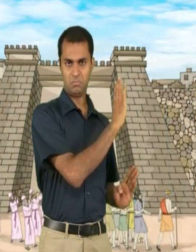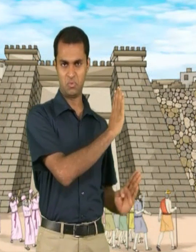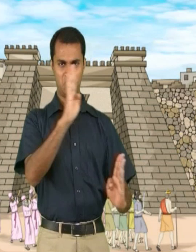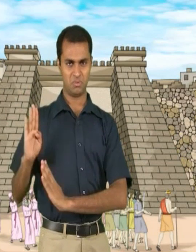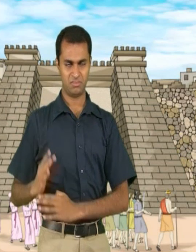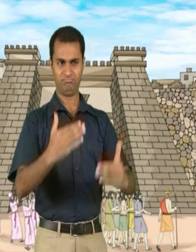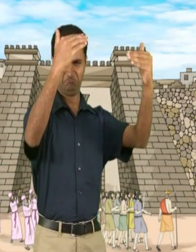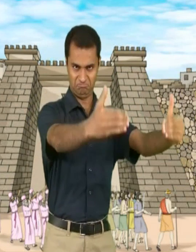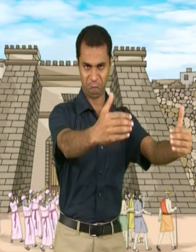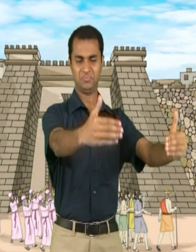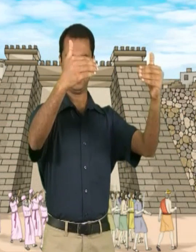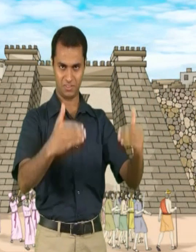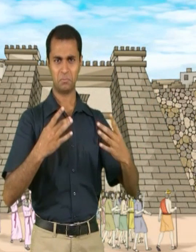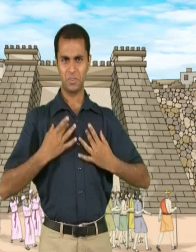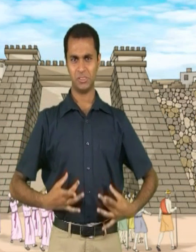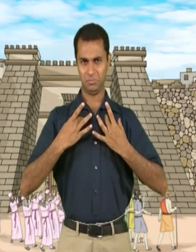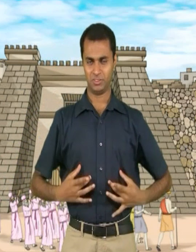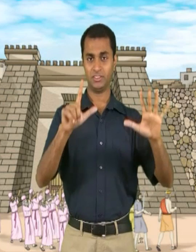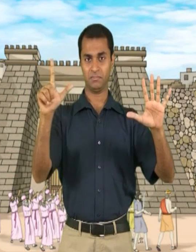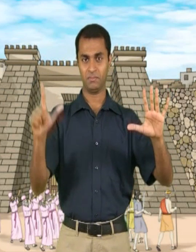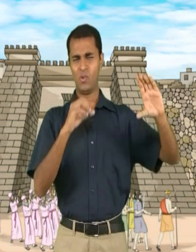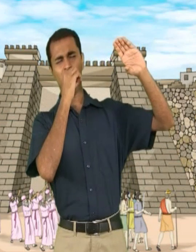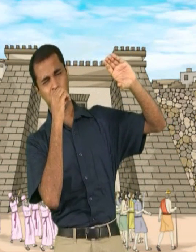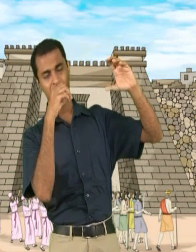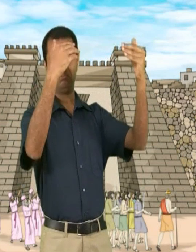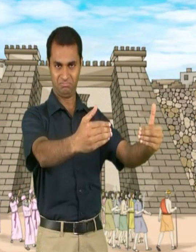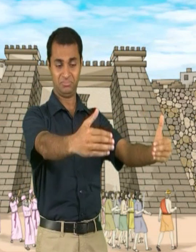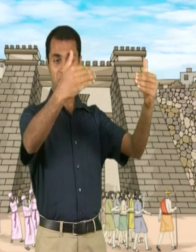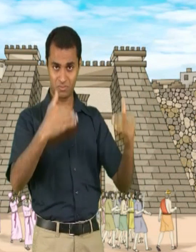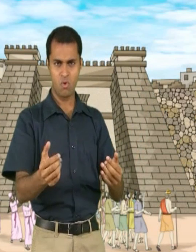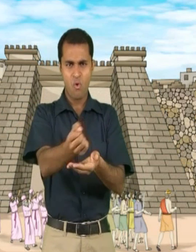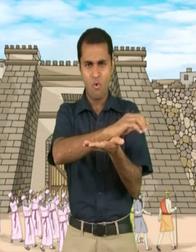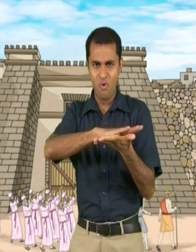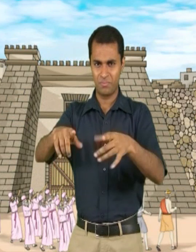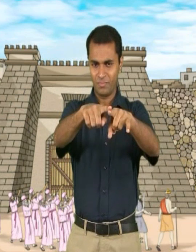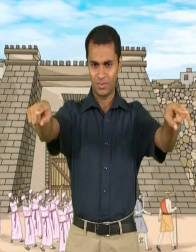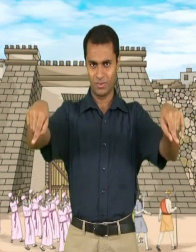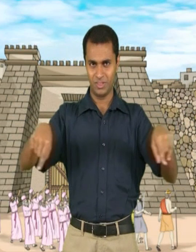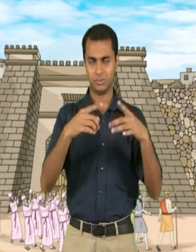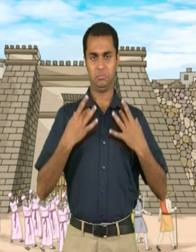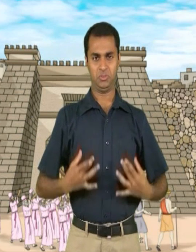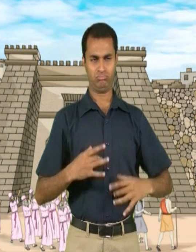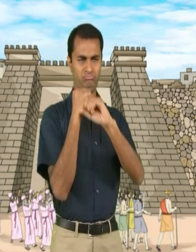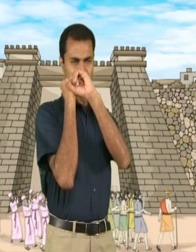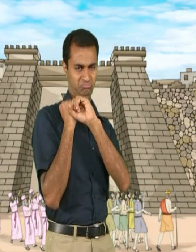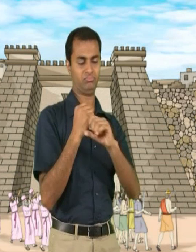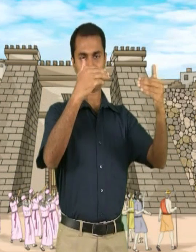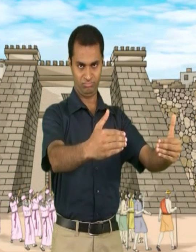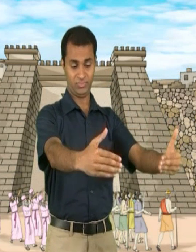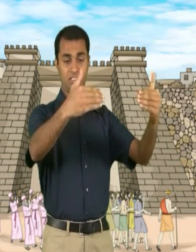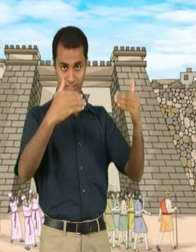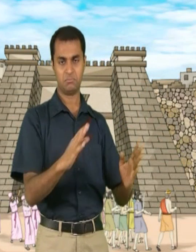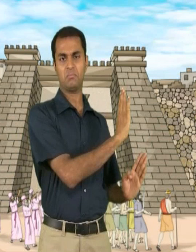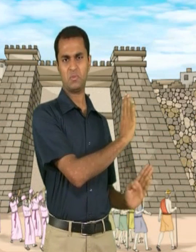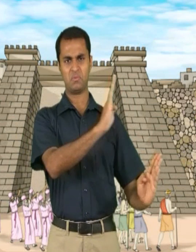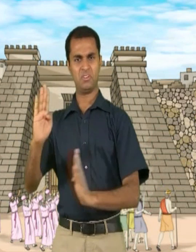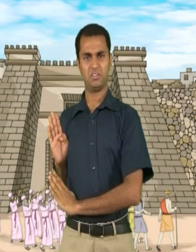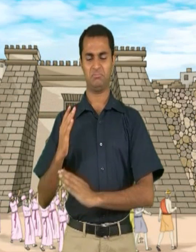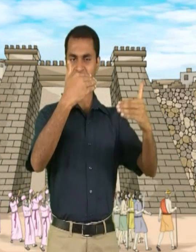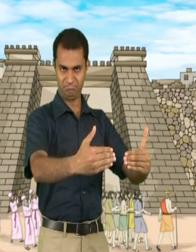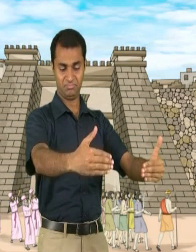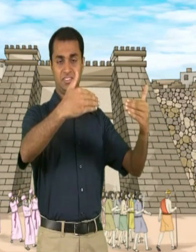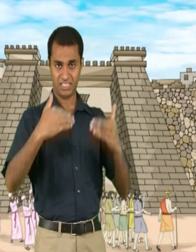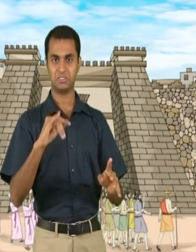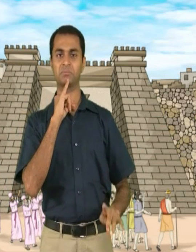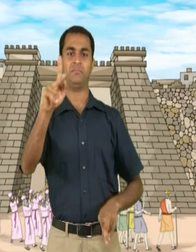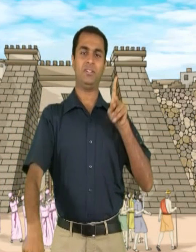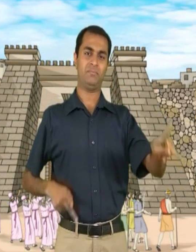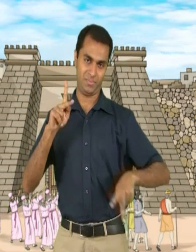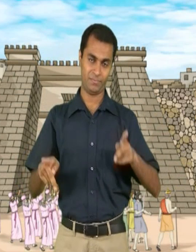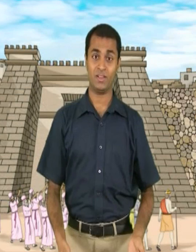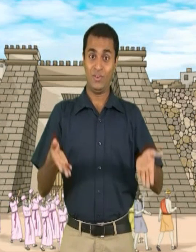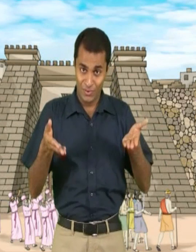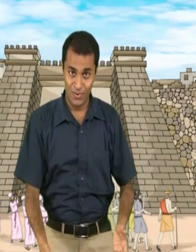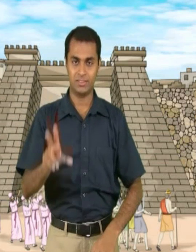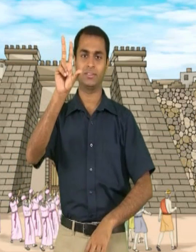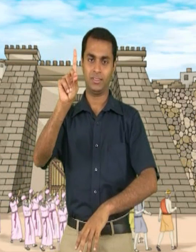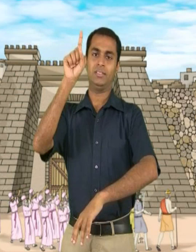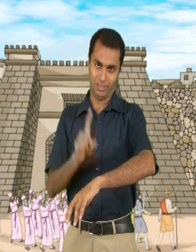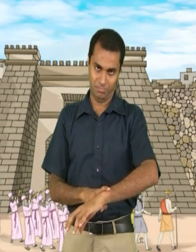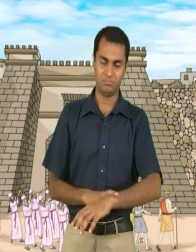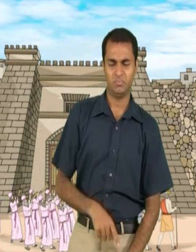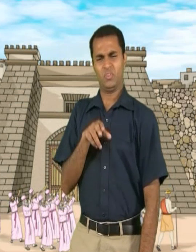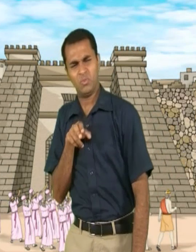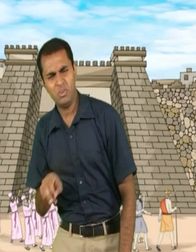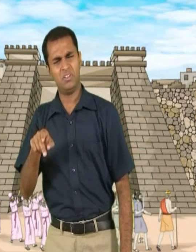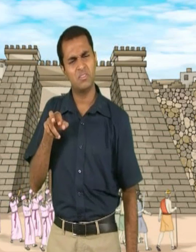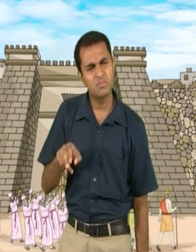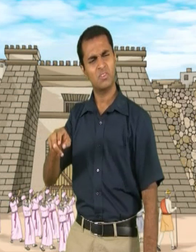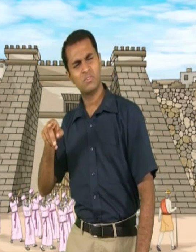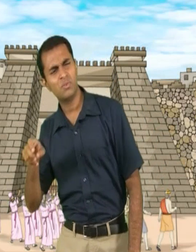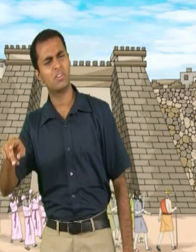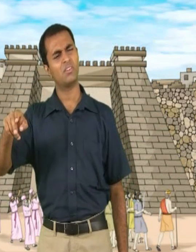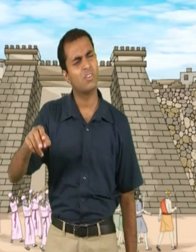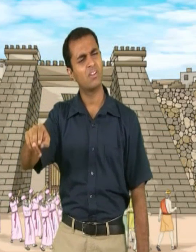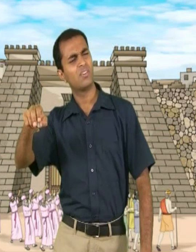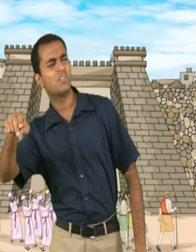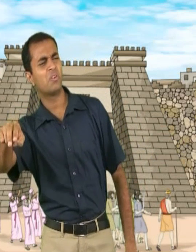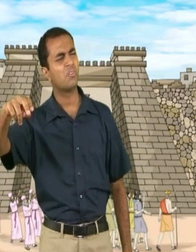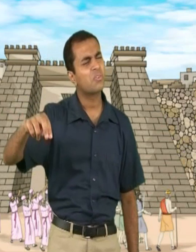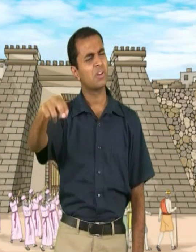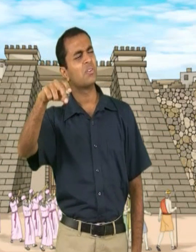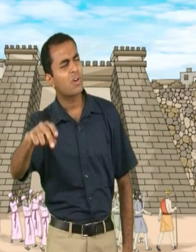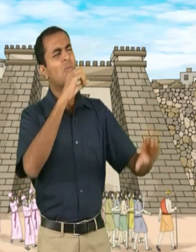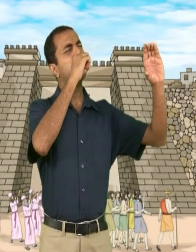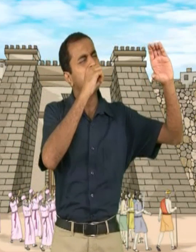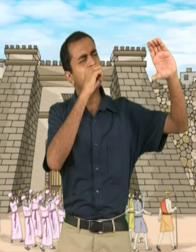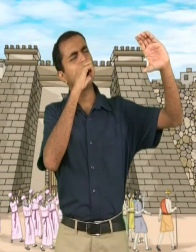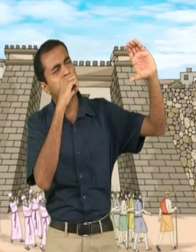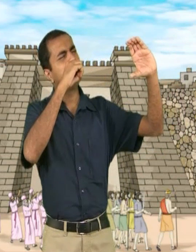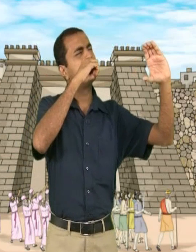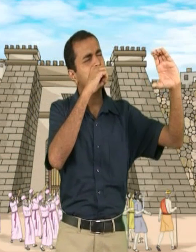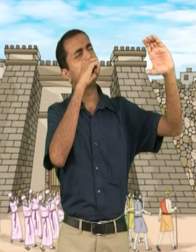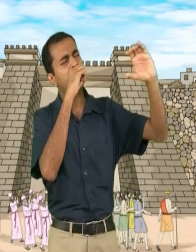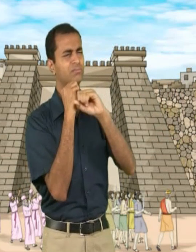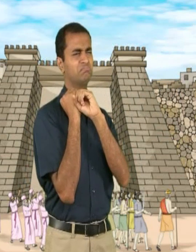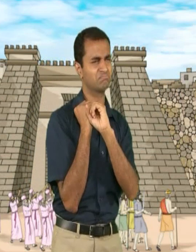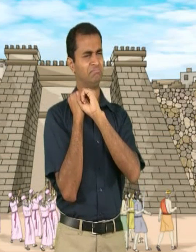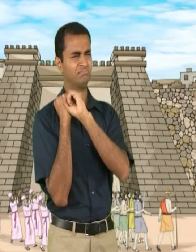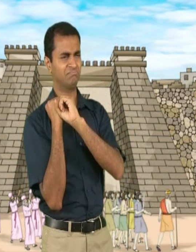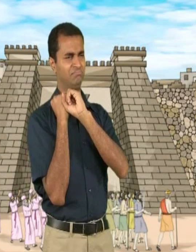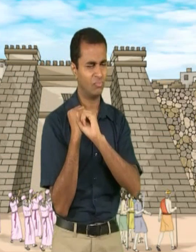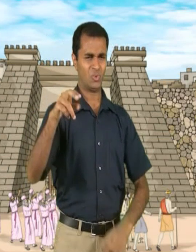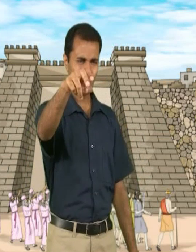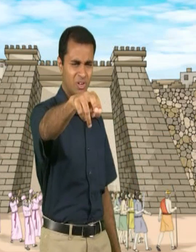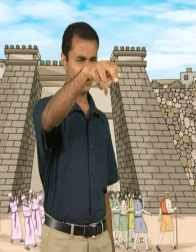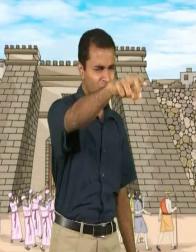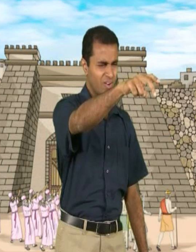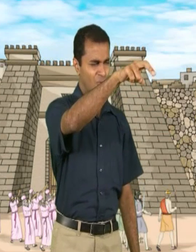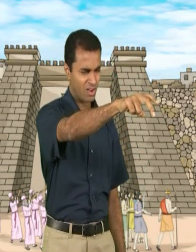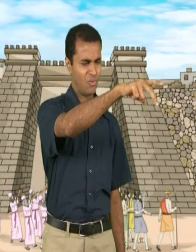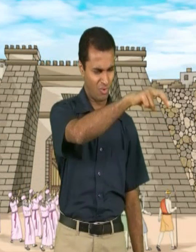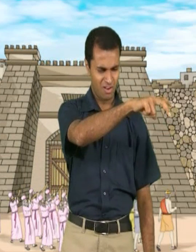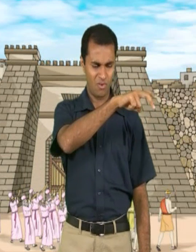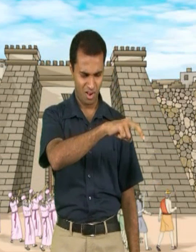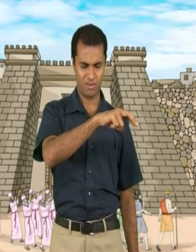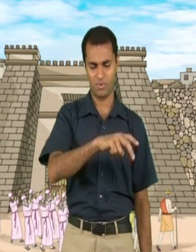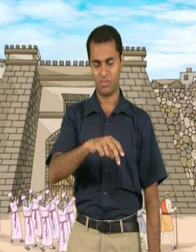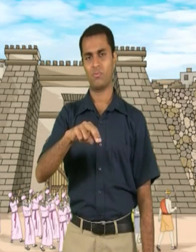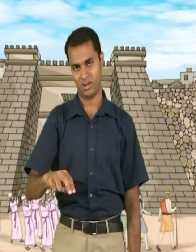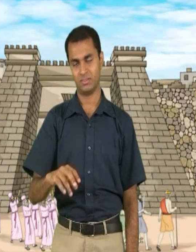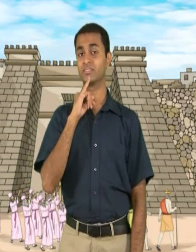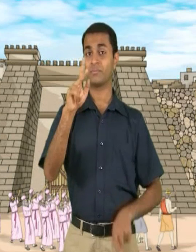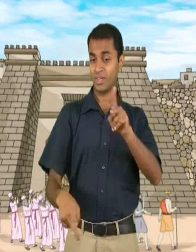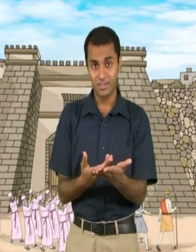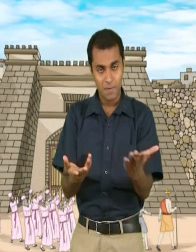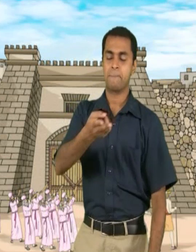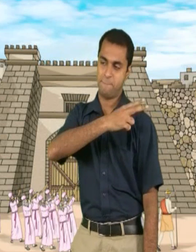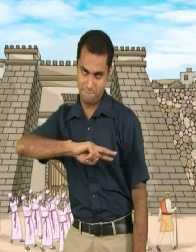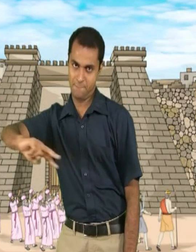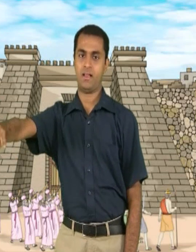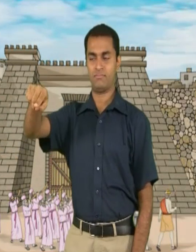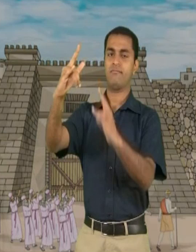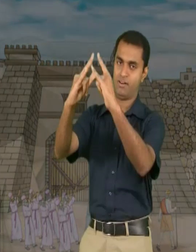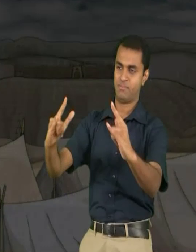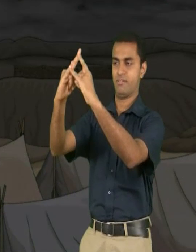The armed troops went in front of them and the rear guard followed the ark of the LORD, while the horns kept sounding.